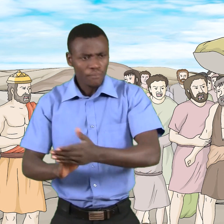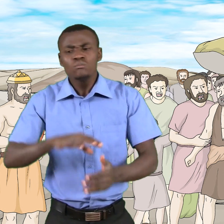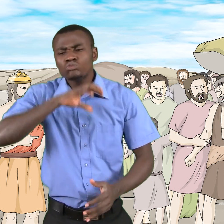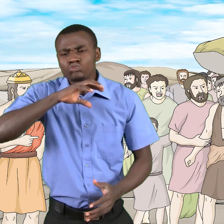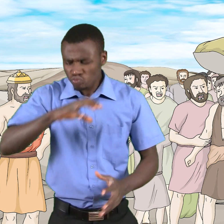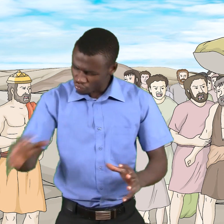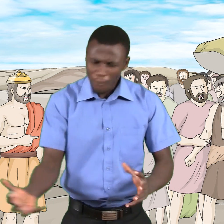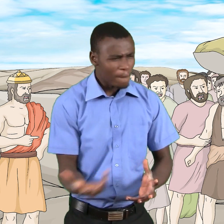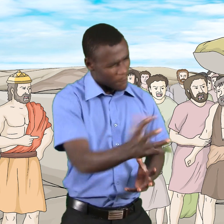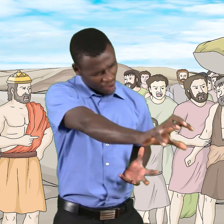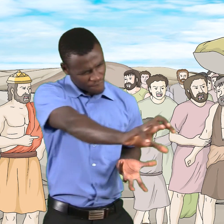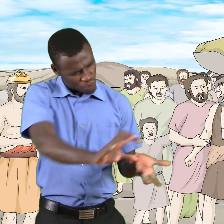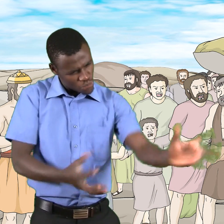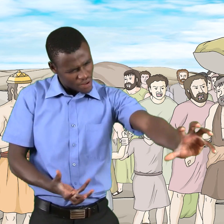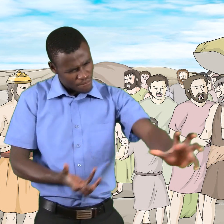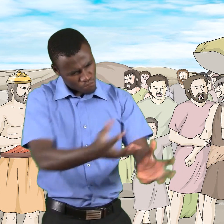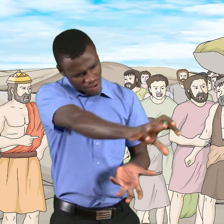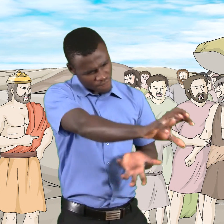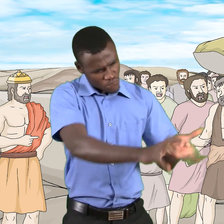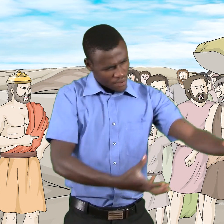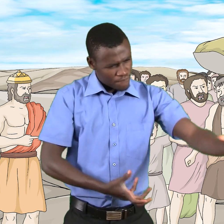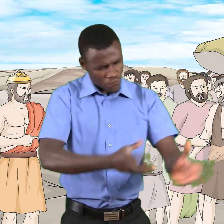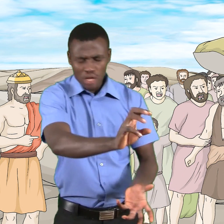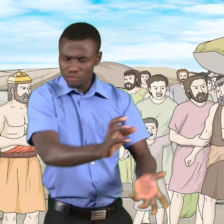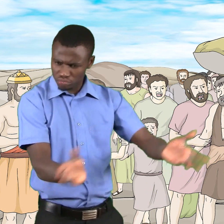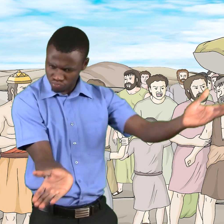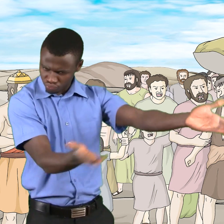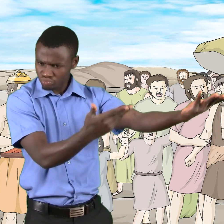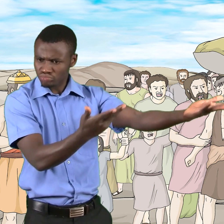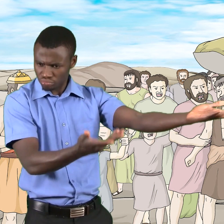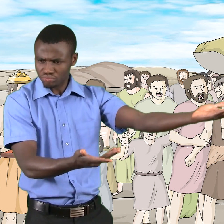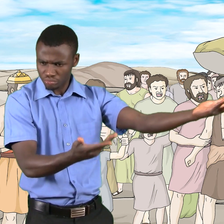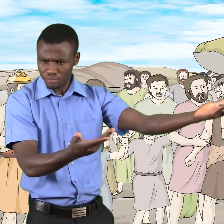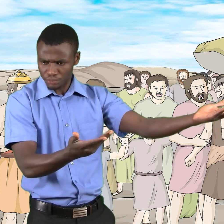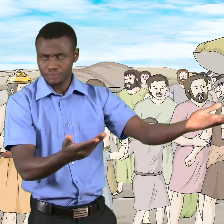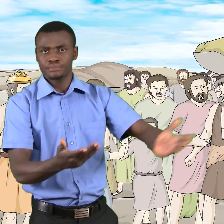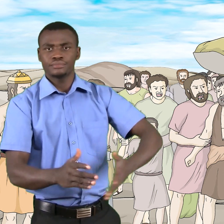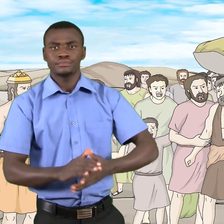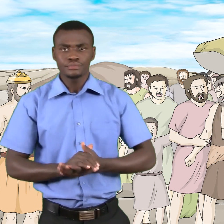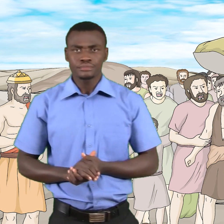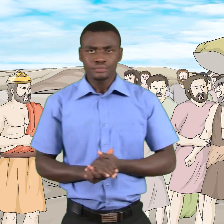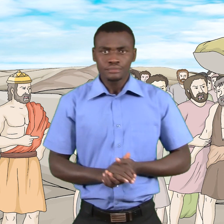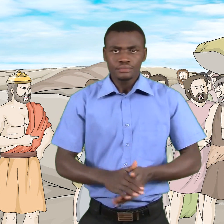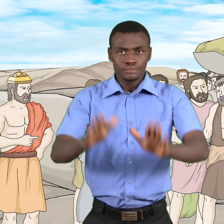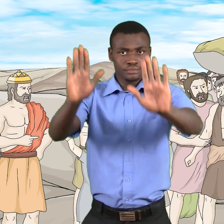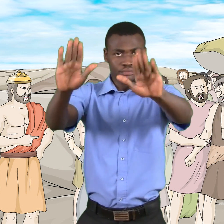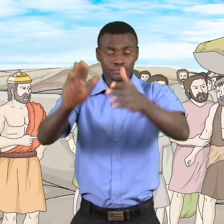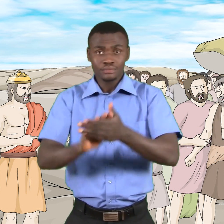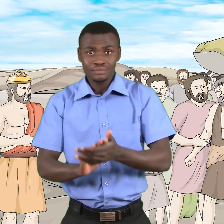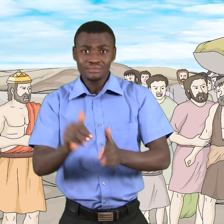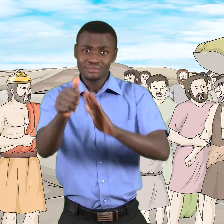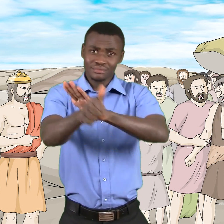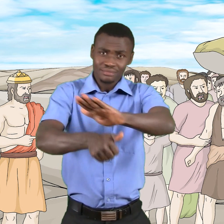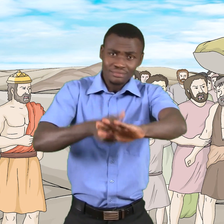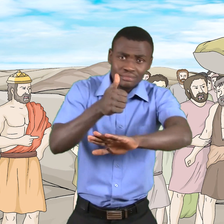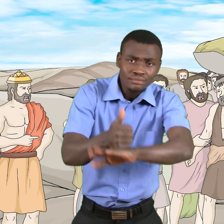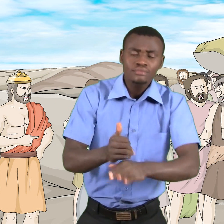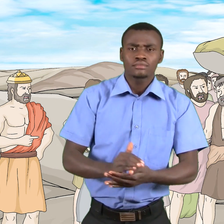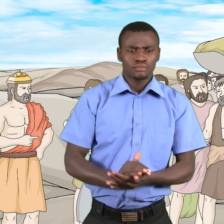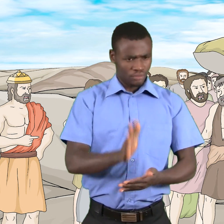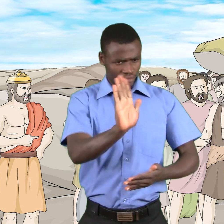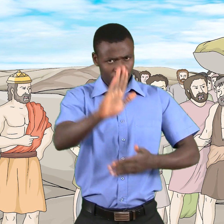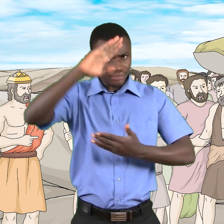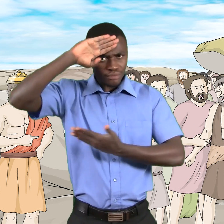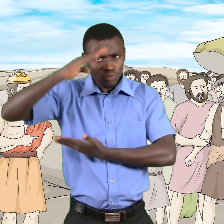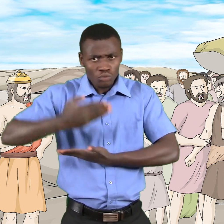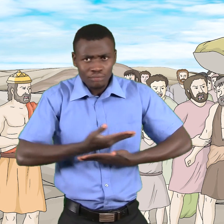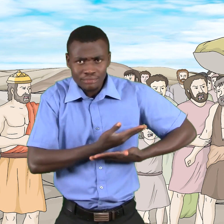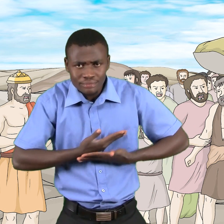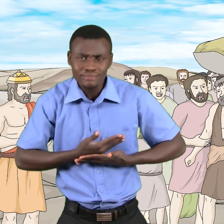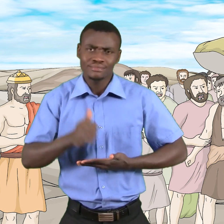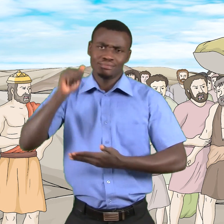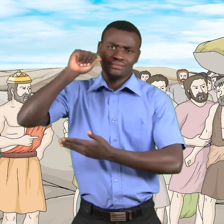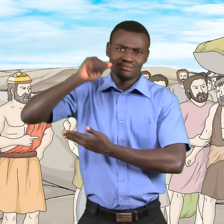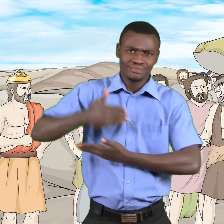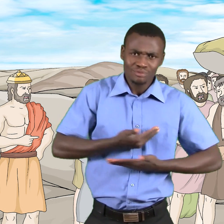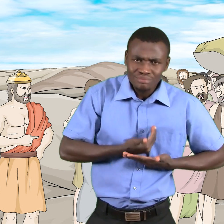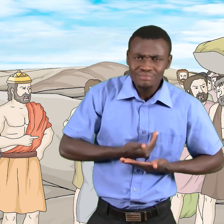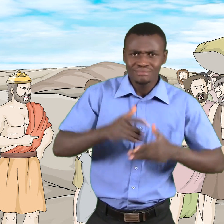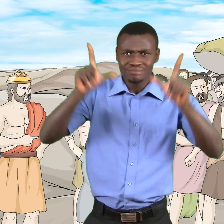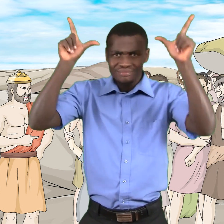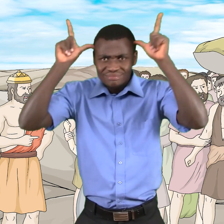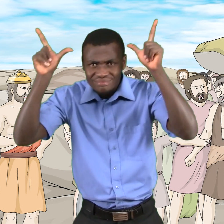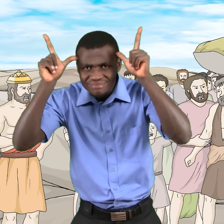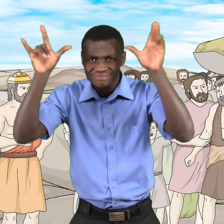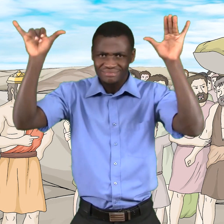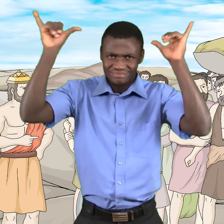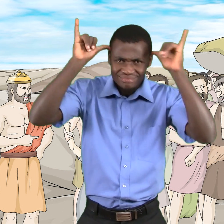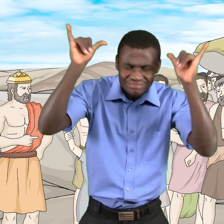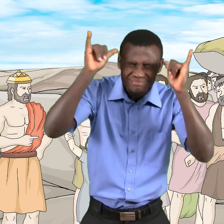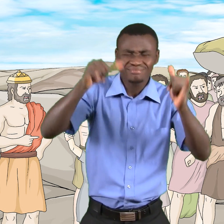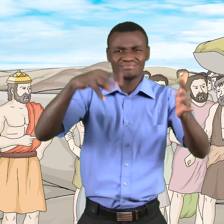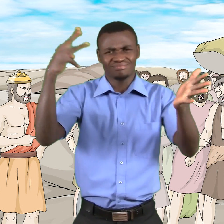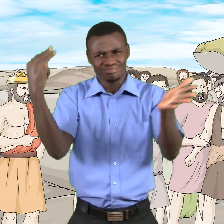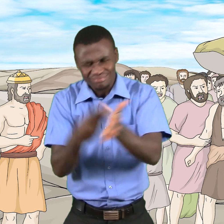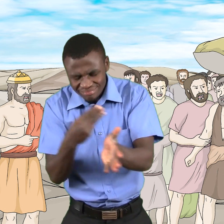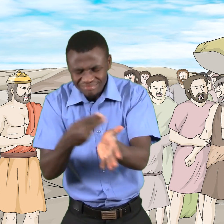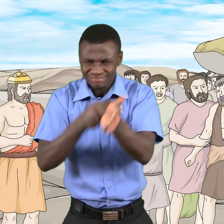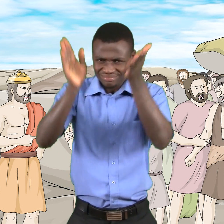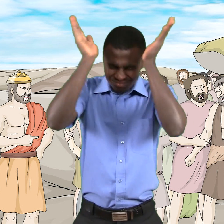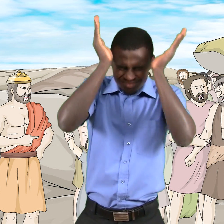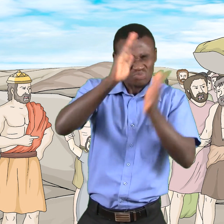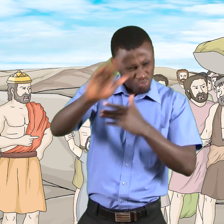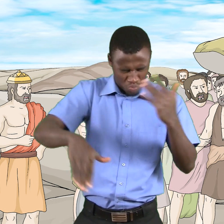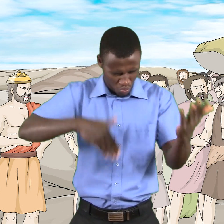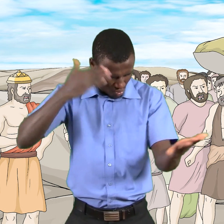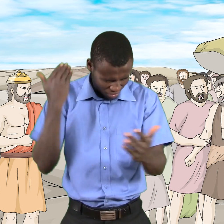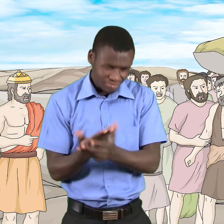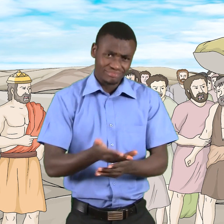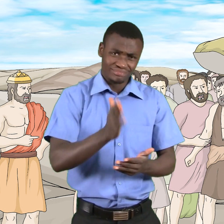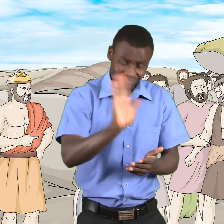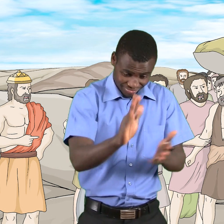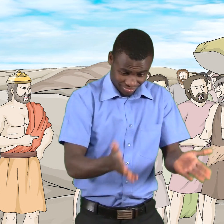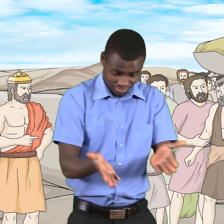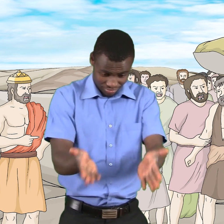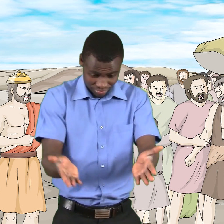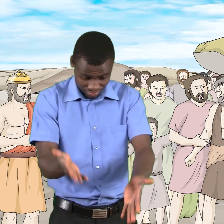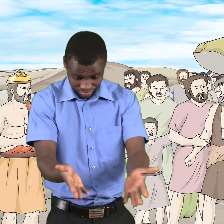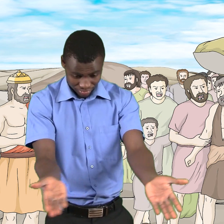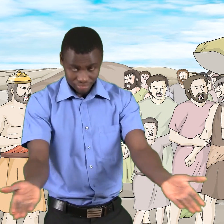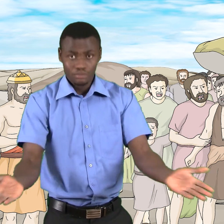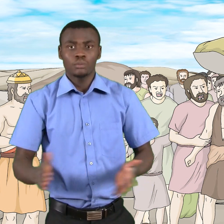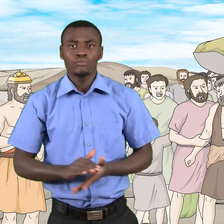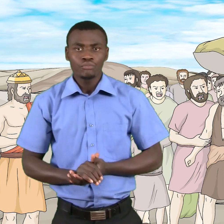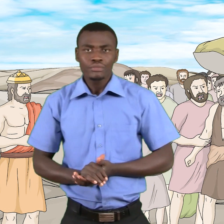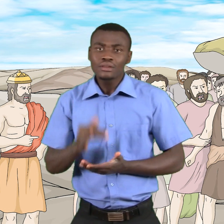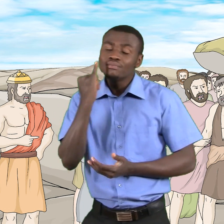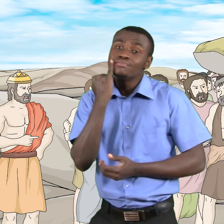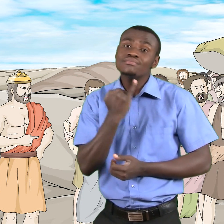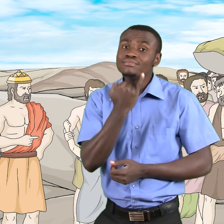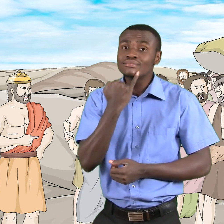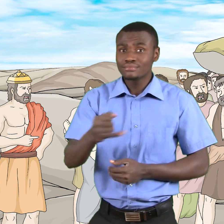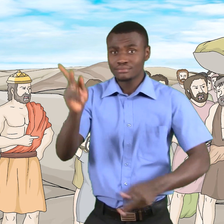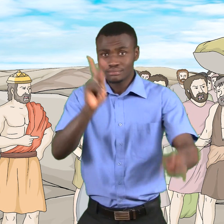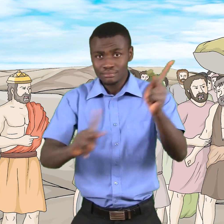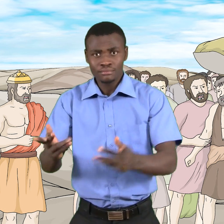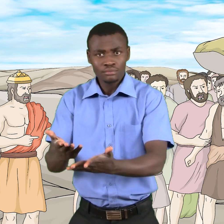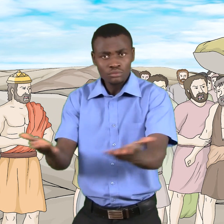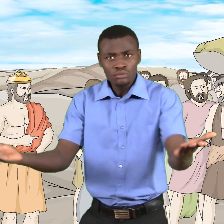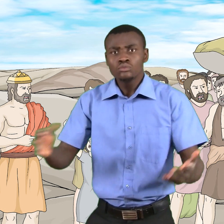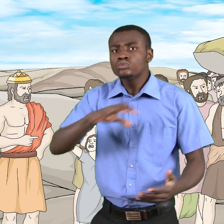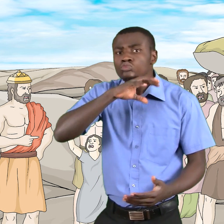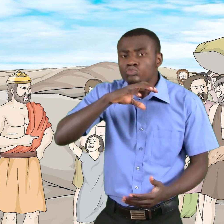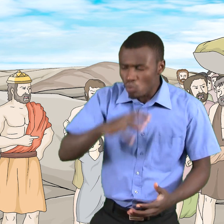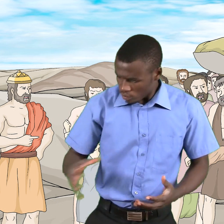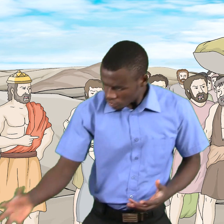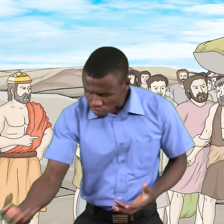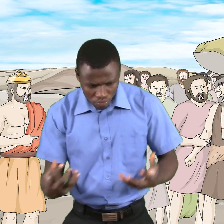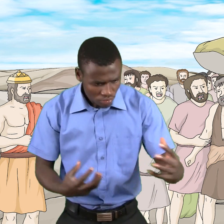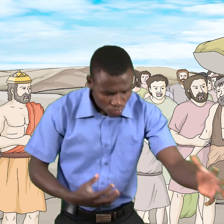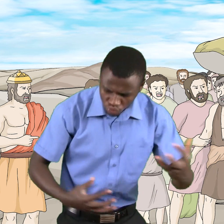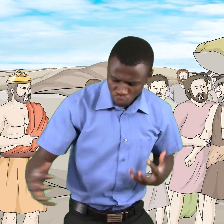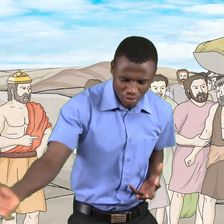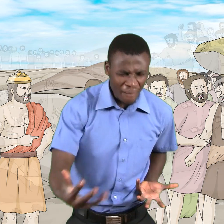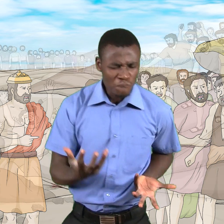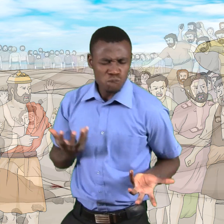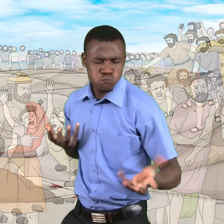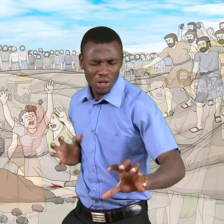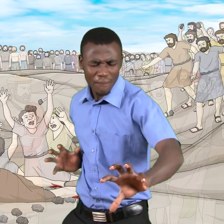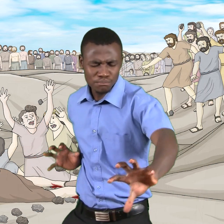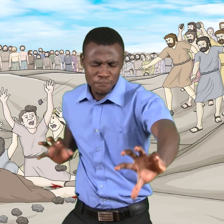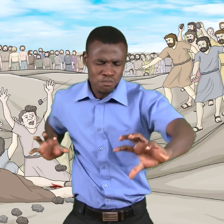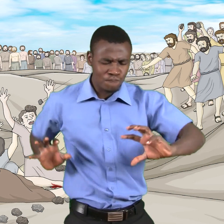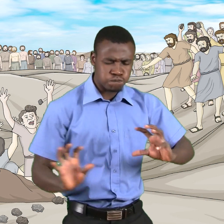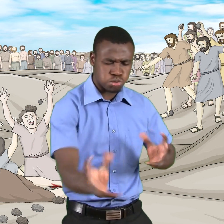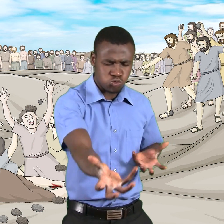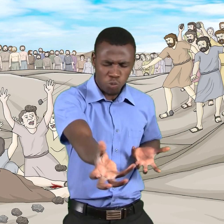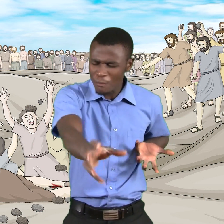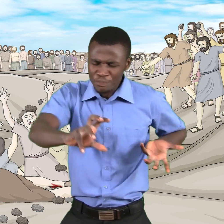“Why have you brought this trouble upon us?” said Joshua. “Today the LORD will bring trouble upon you!”